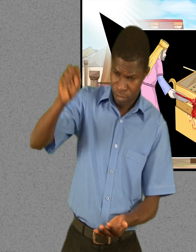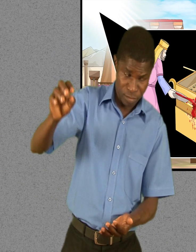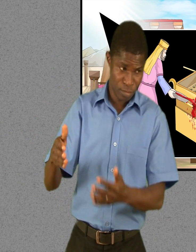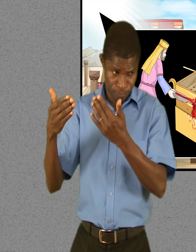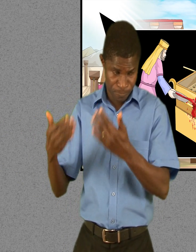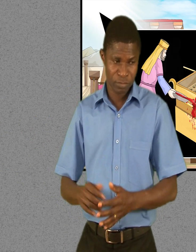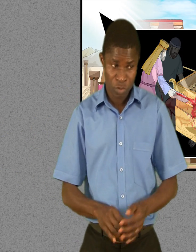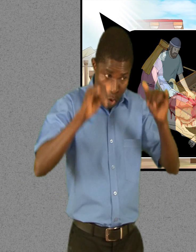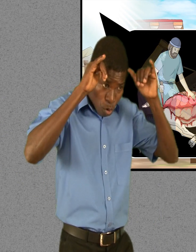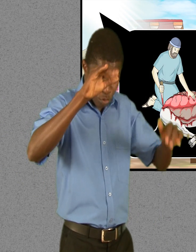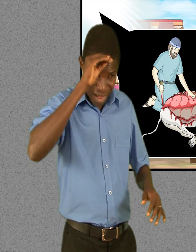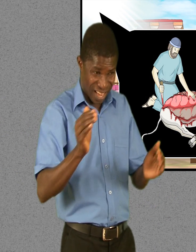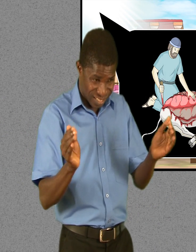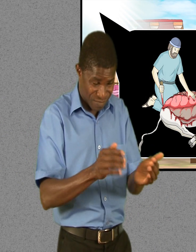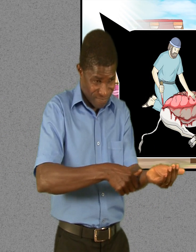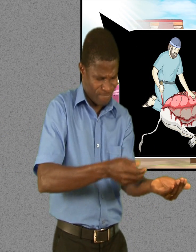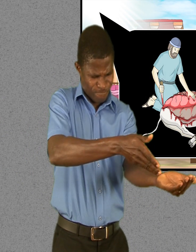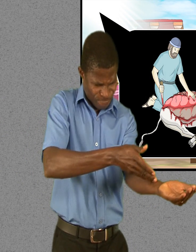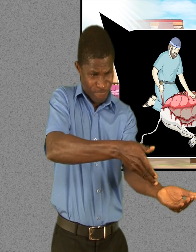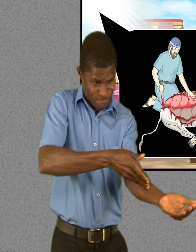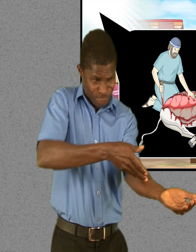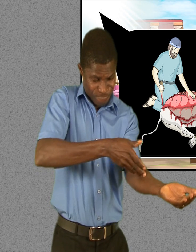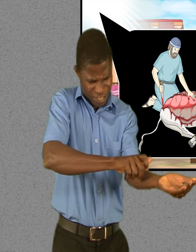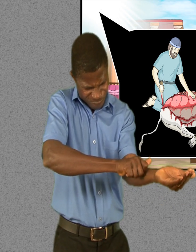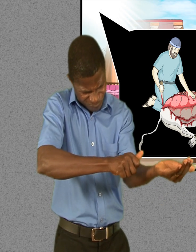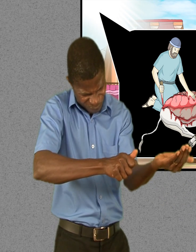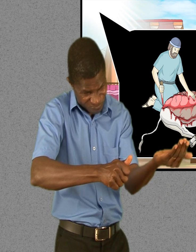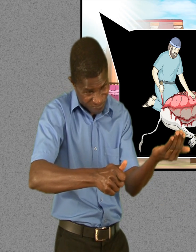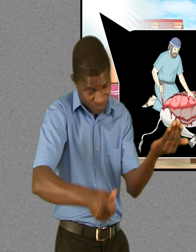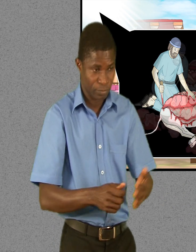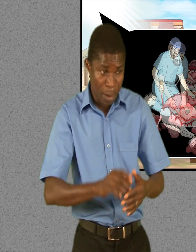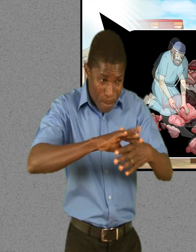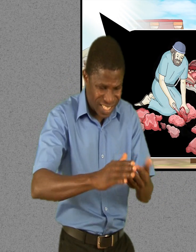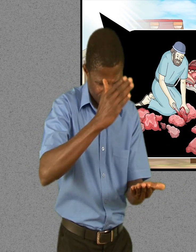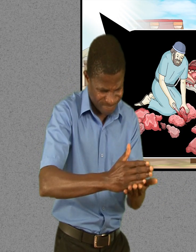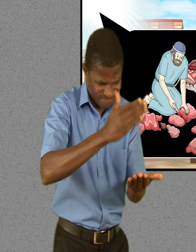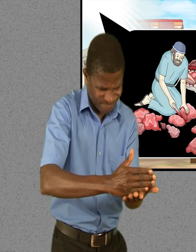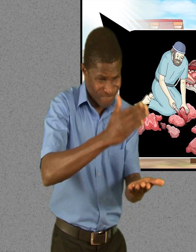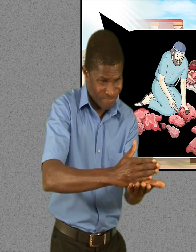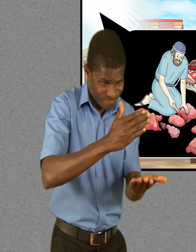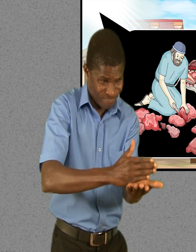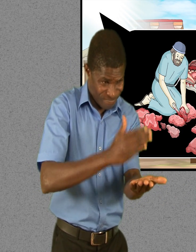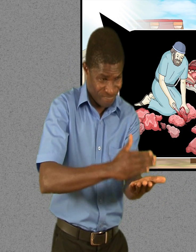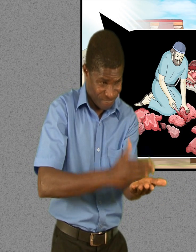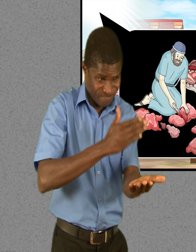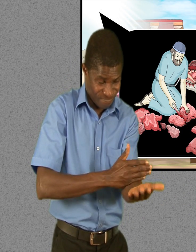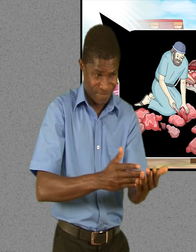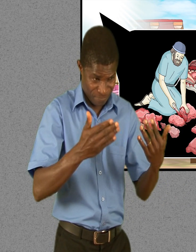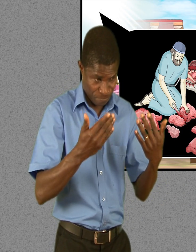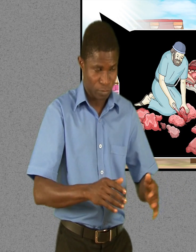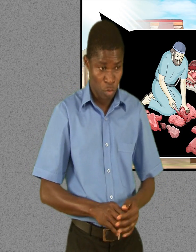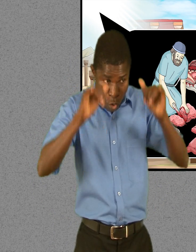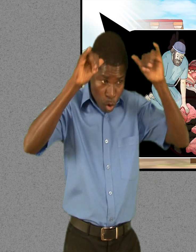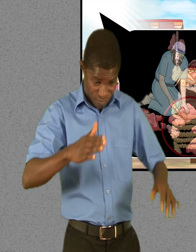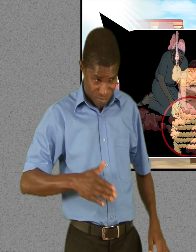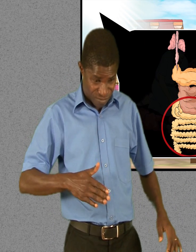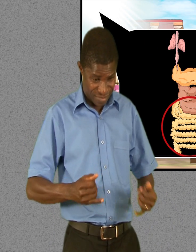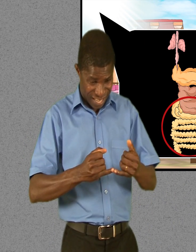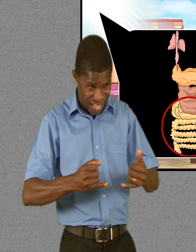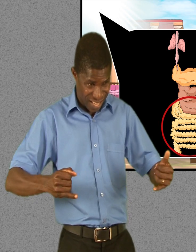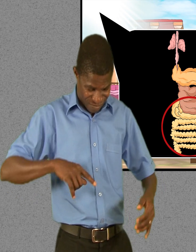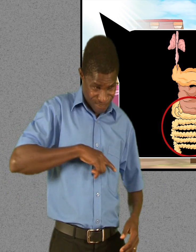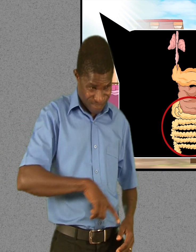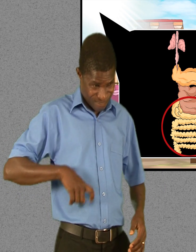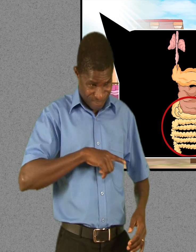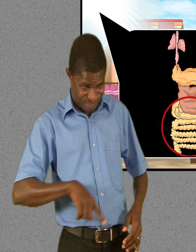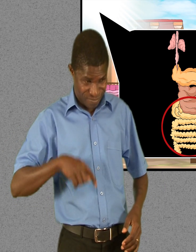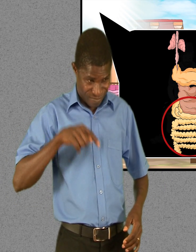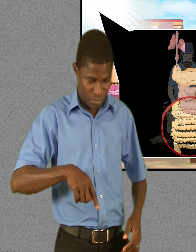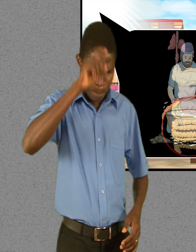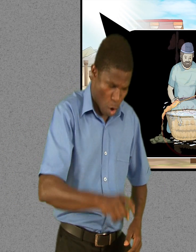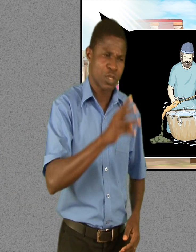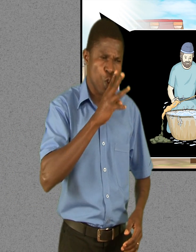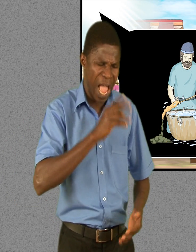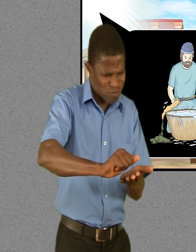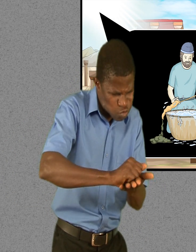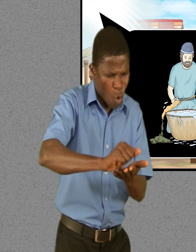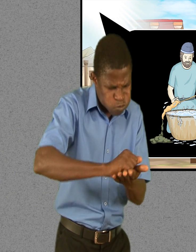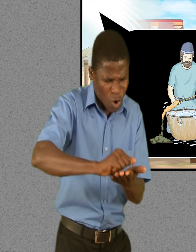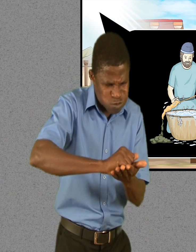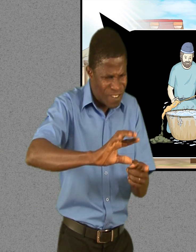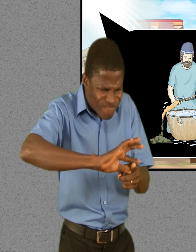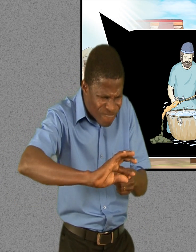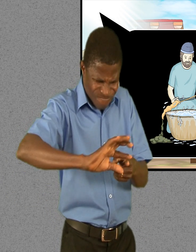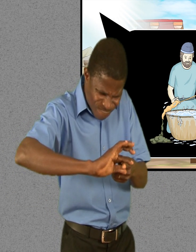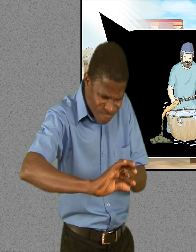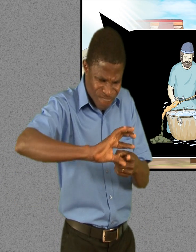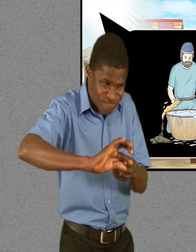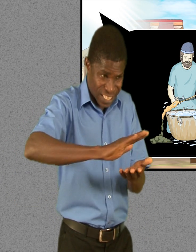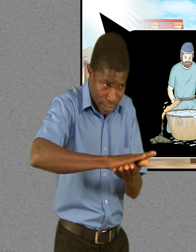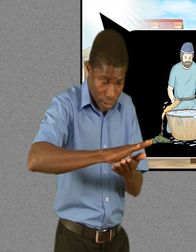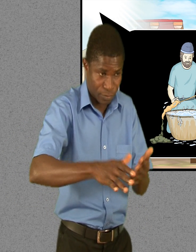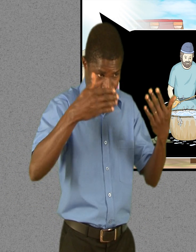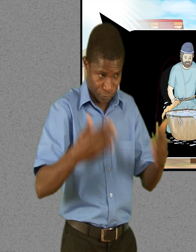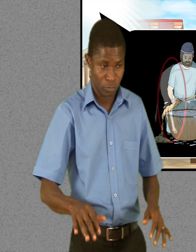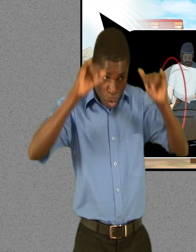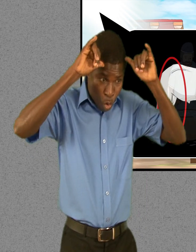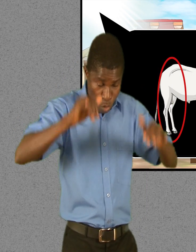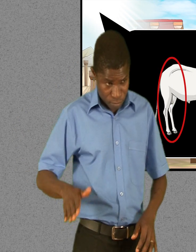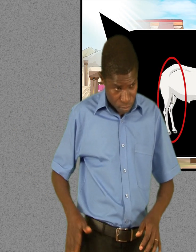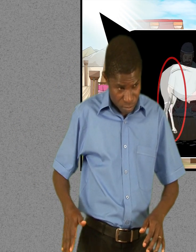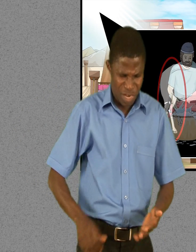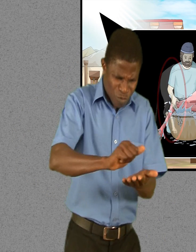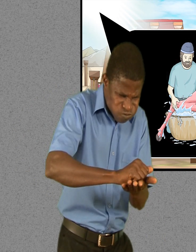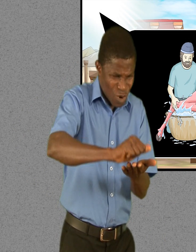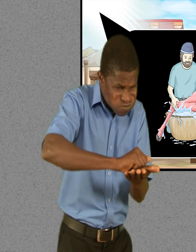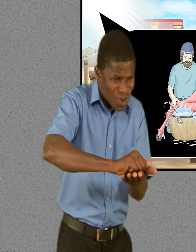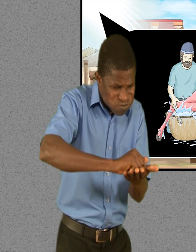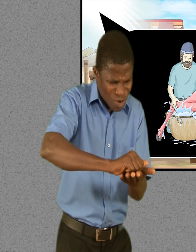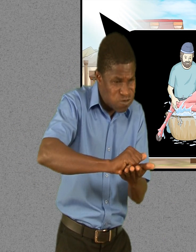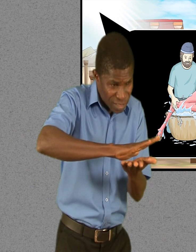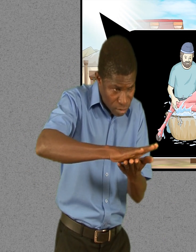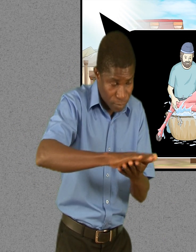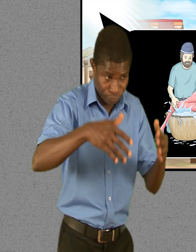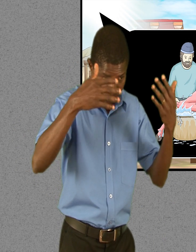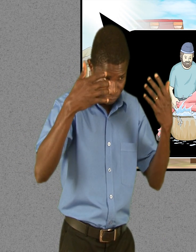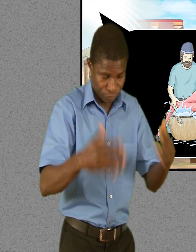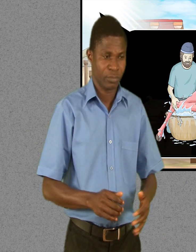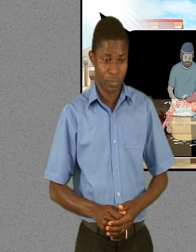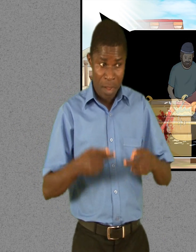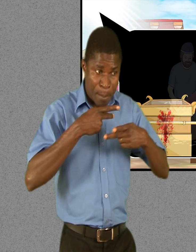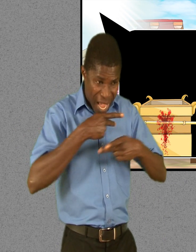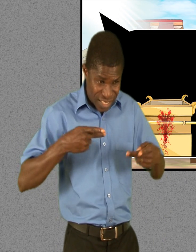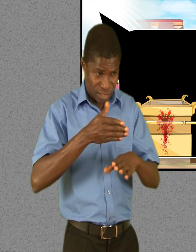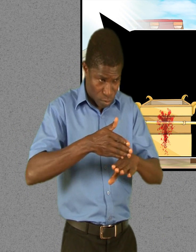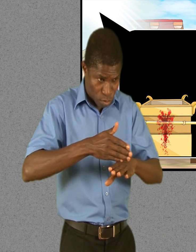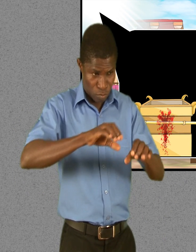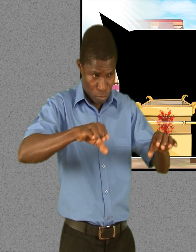Next, he is to skin the burnt offering and cut it into pieces.